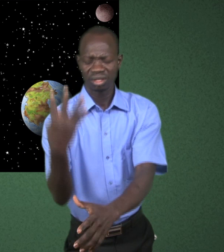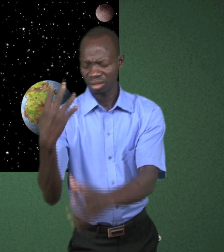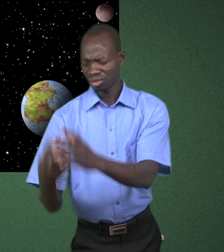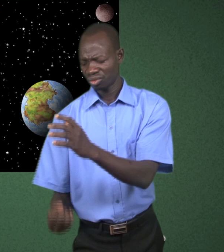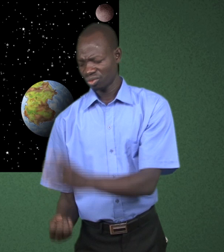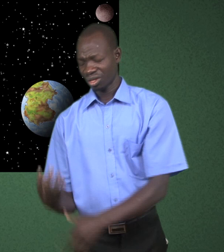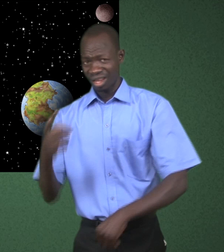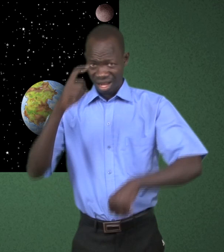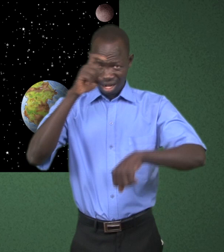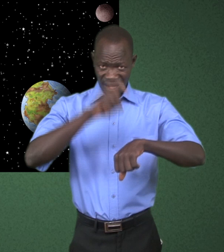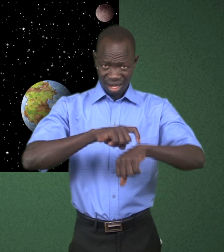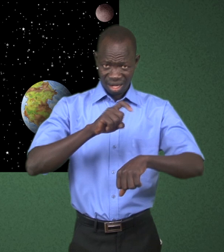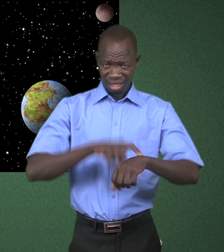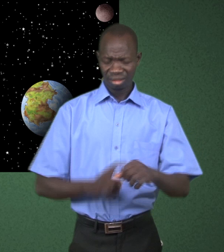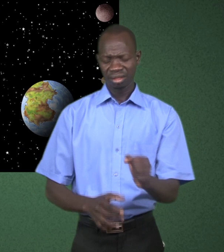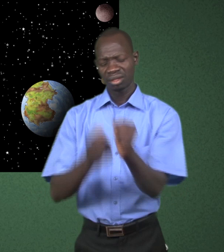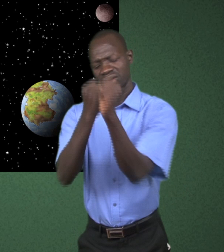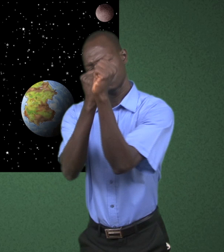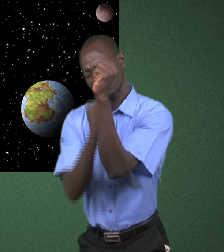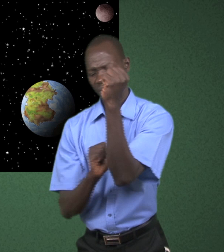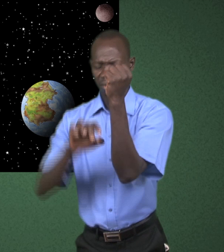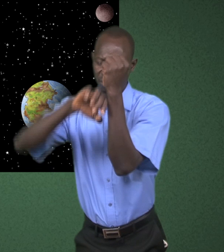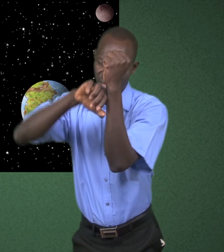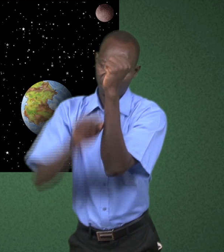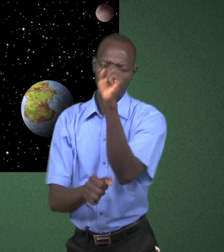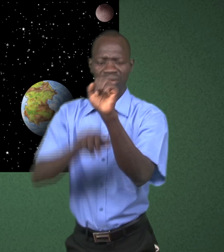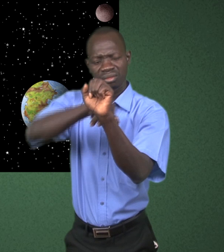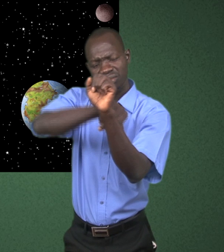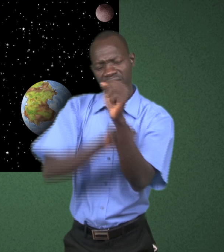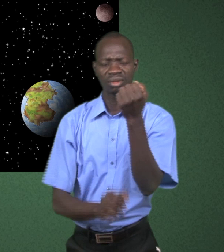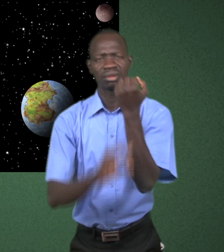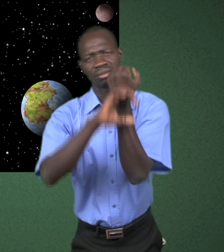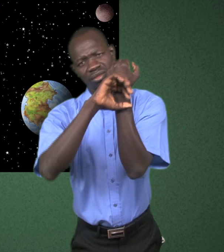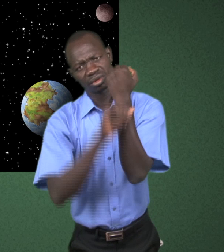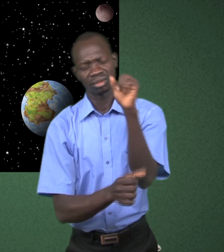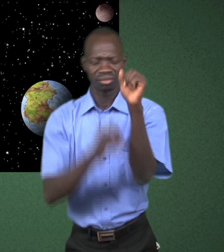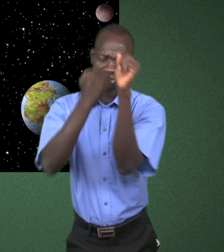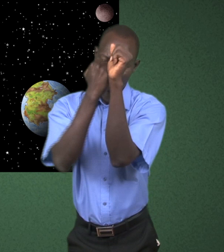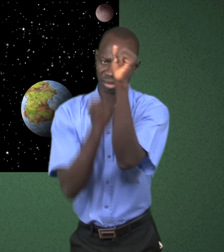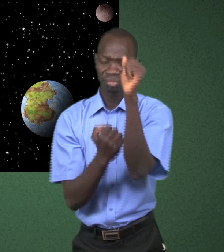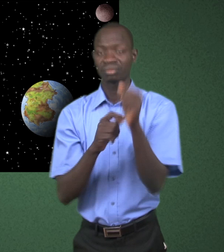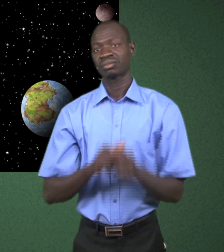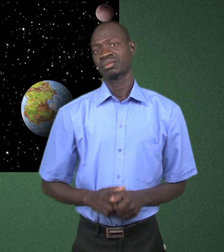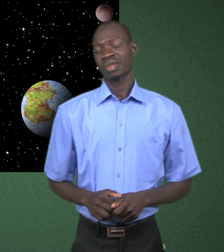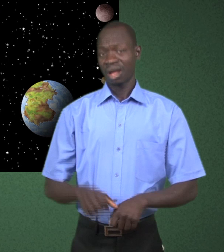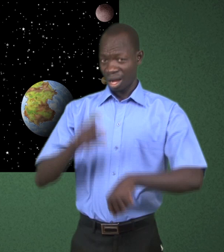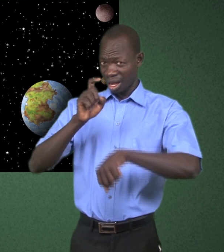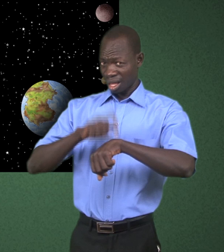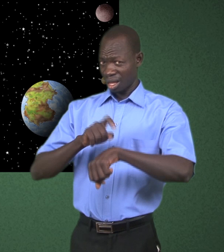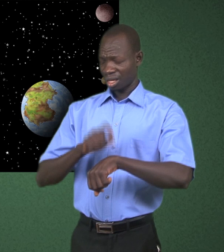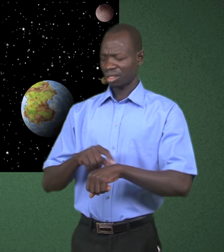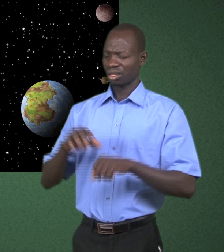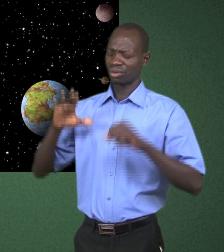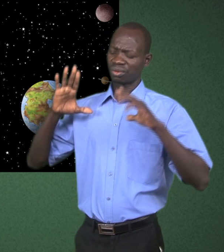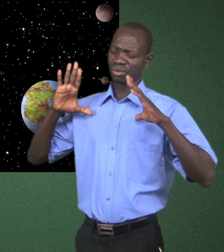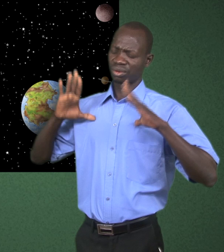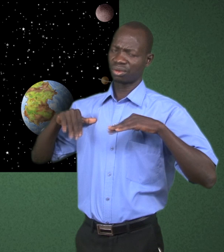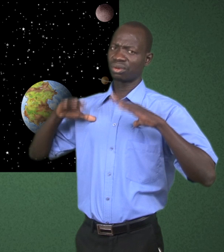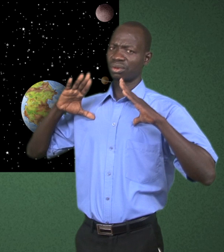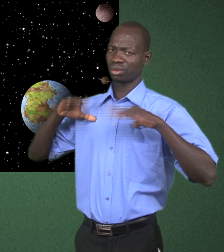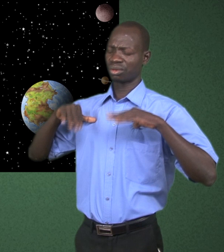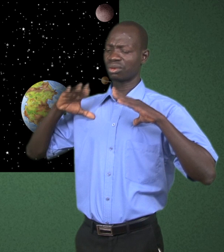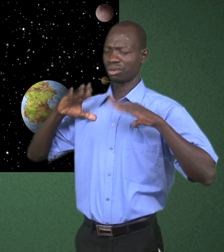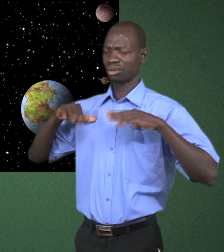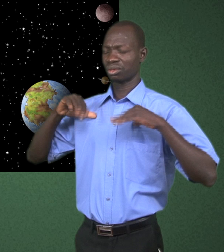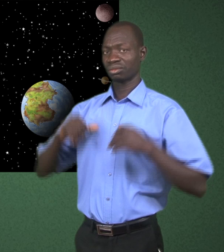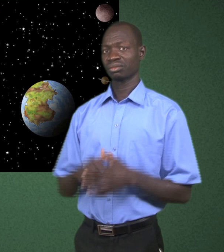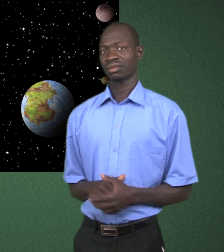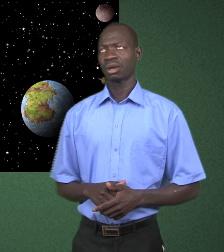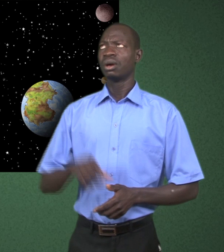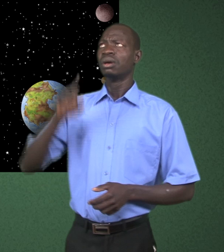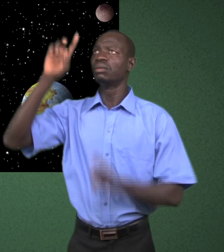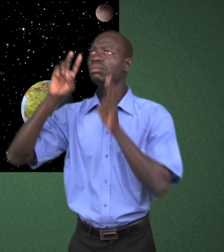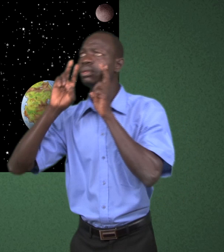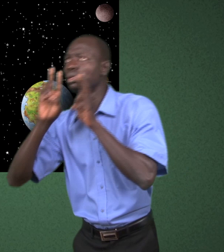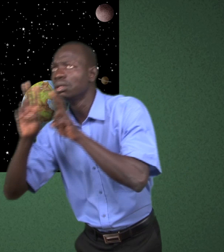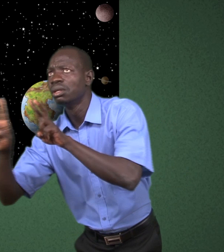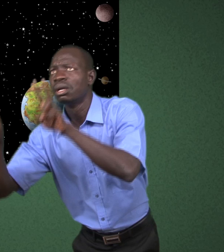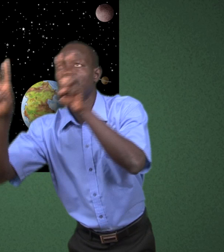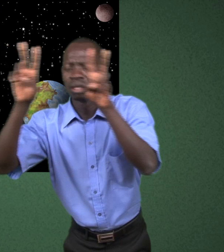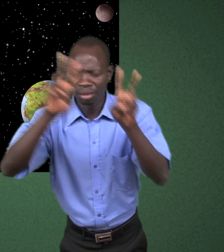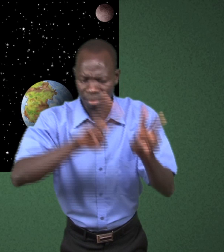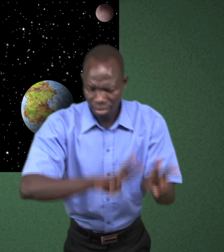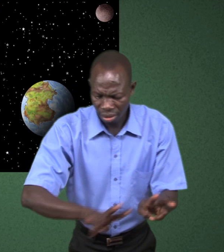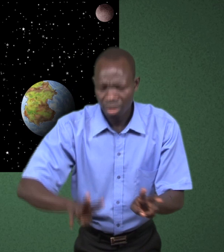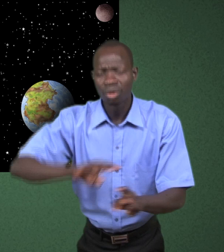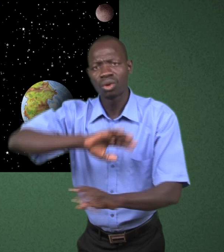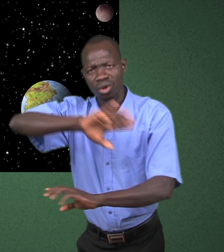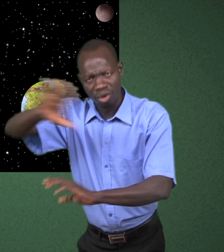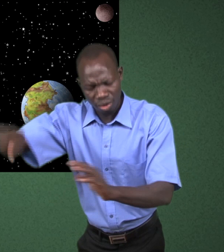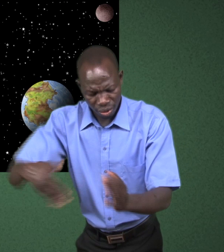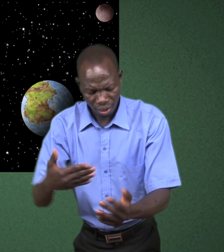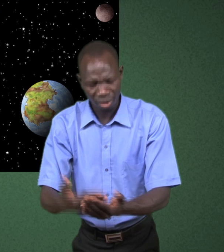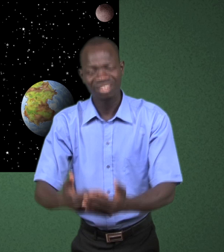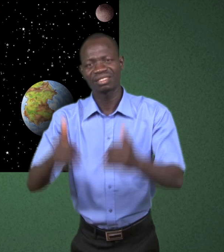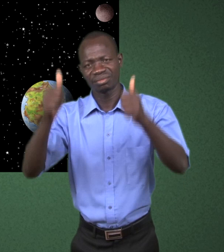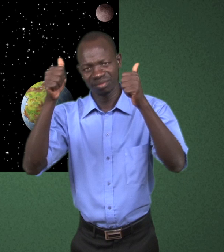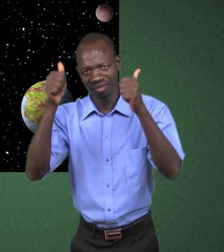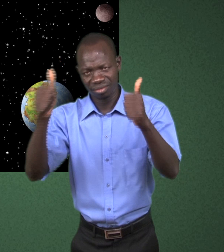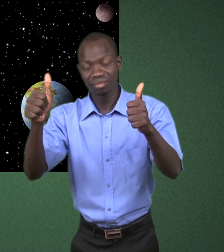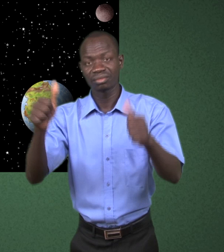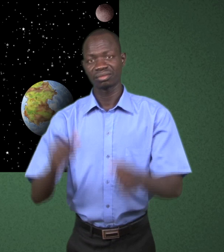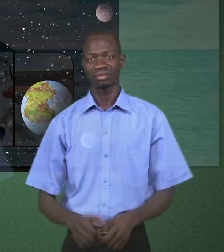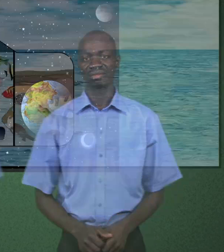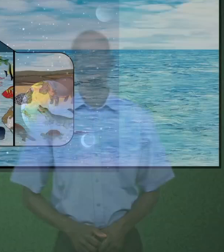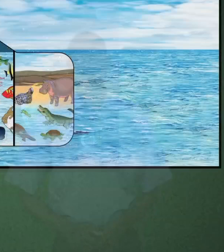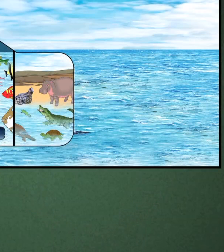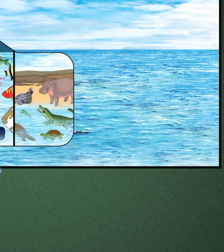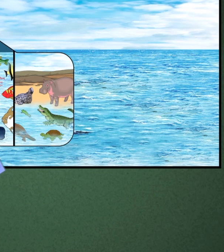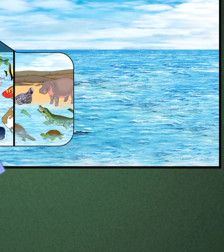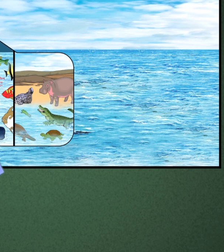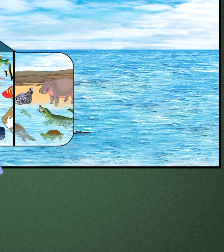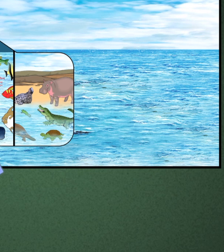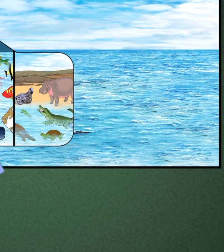And God saw that it was good. And there was evening, and there was morning—the fourth day.